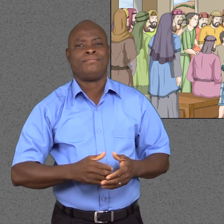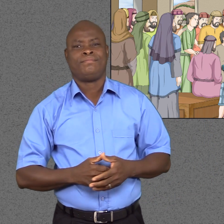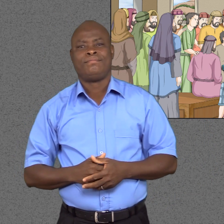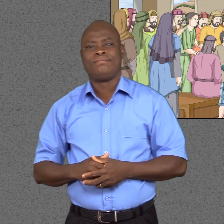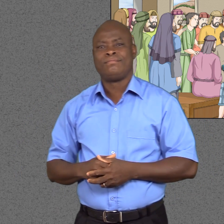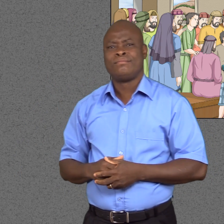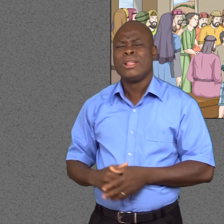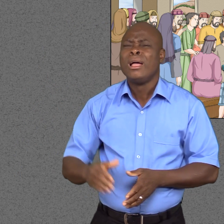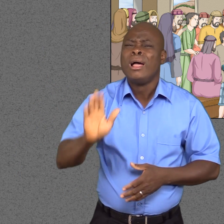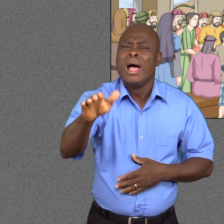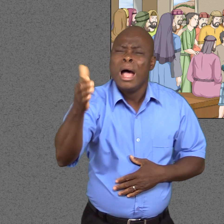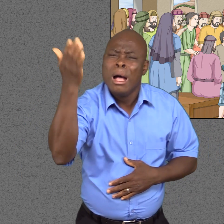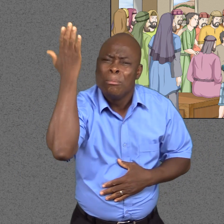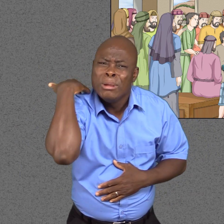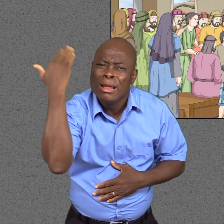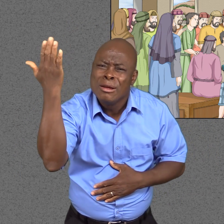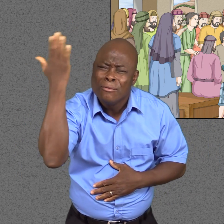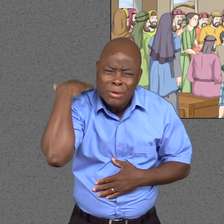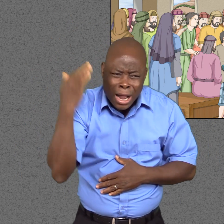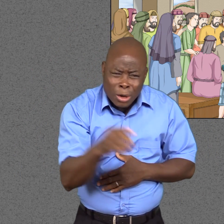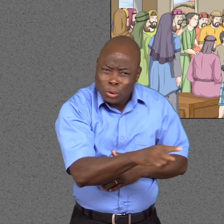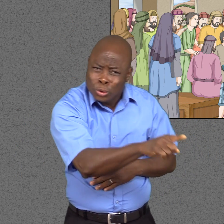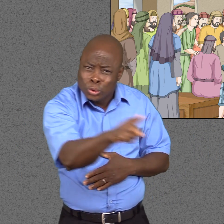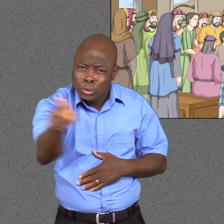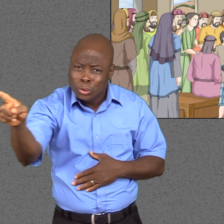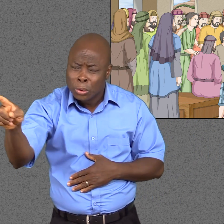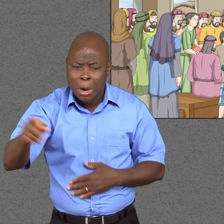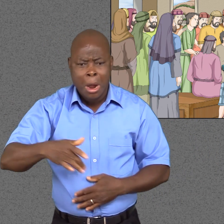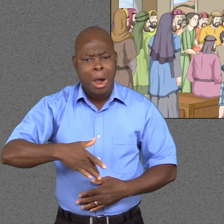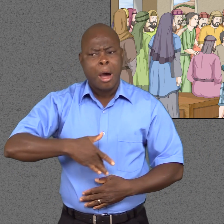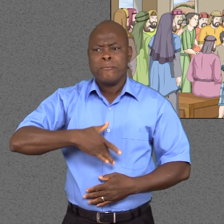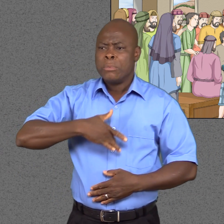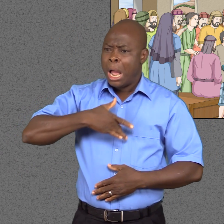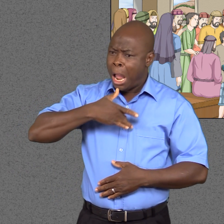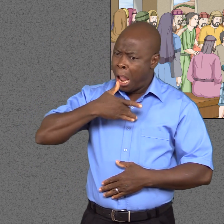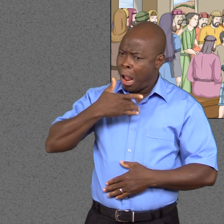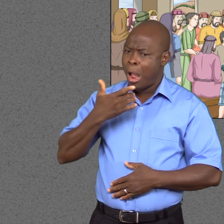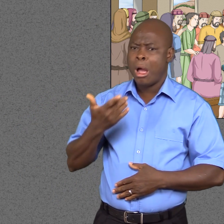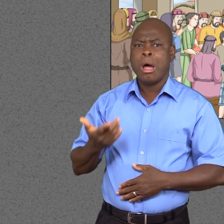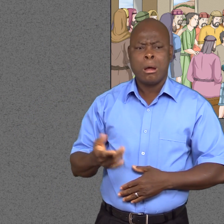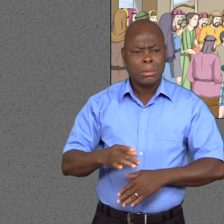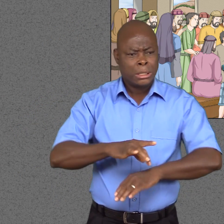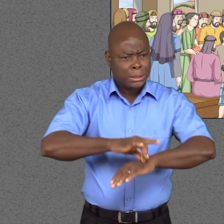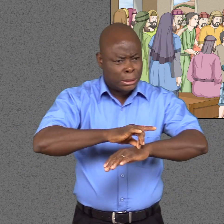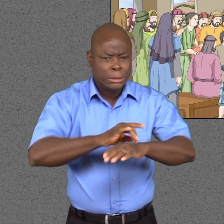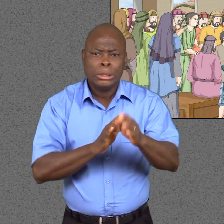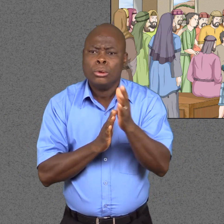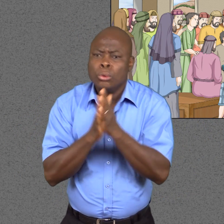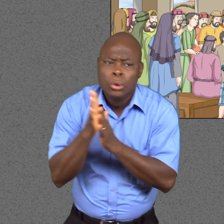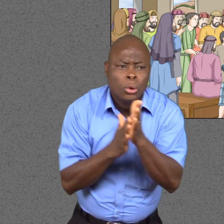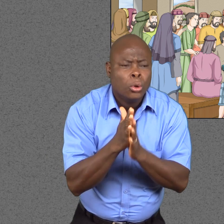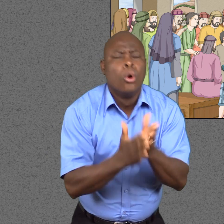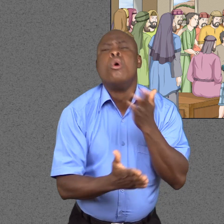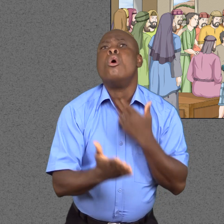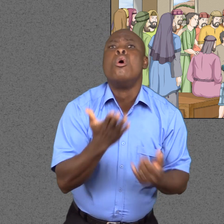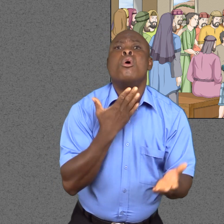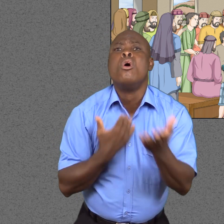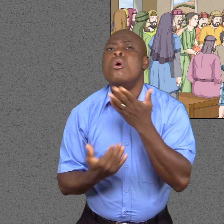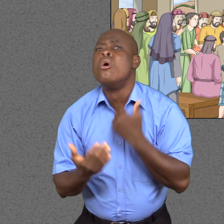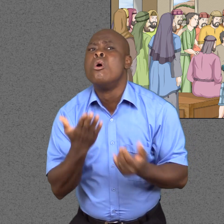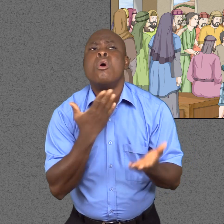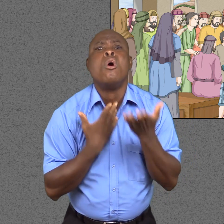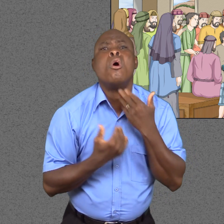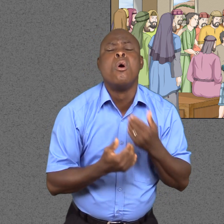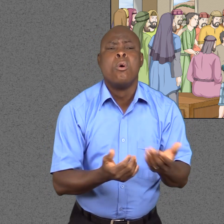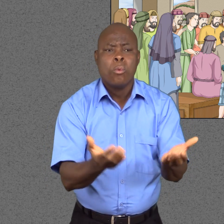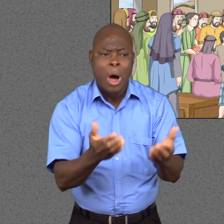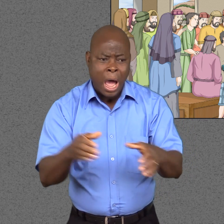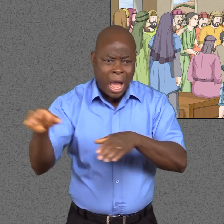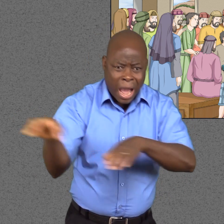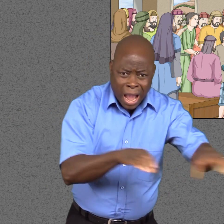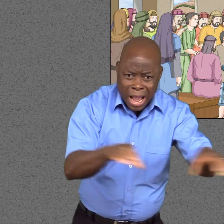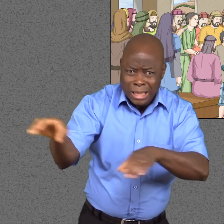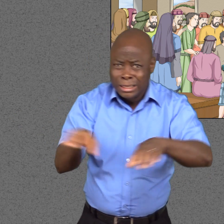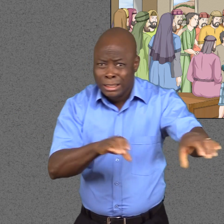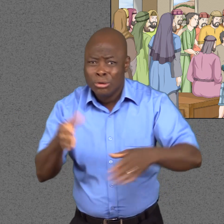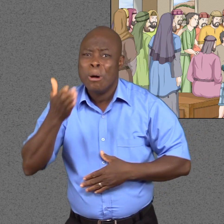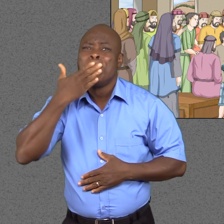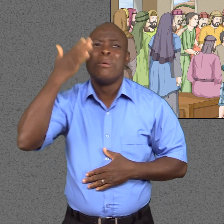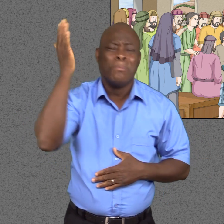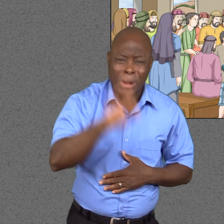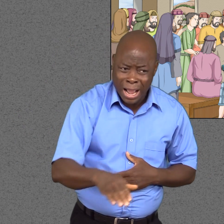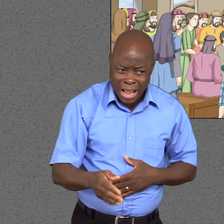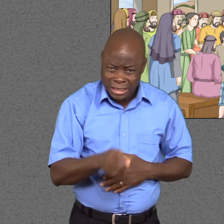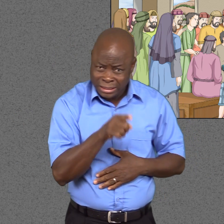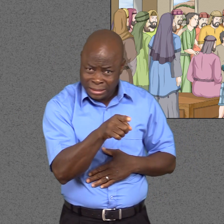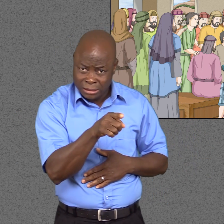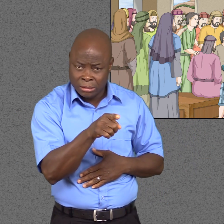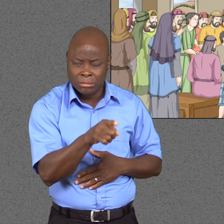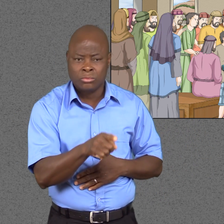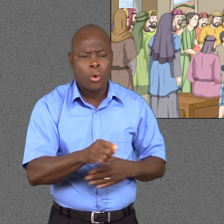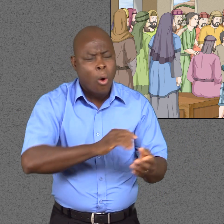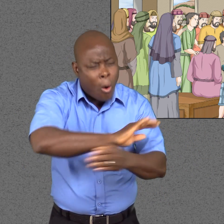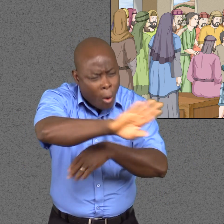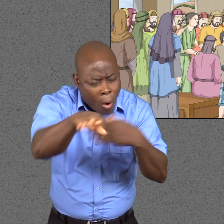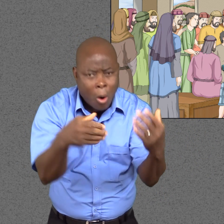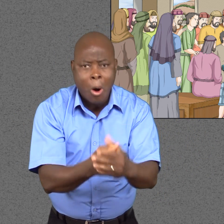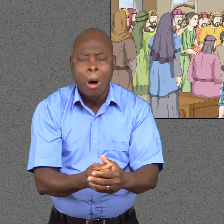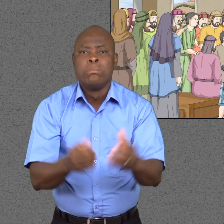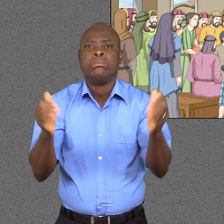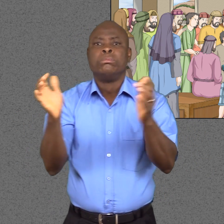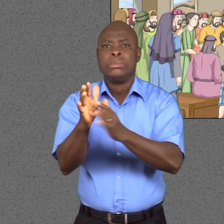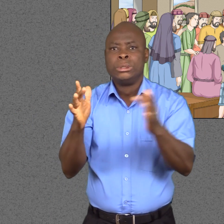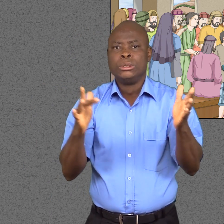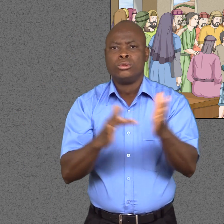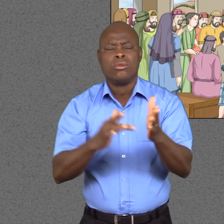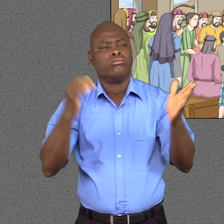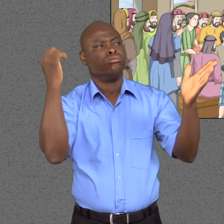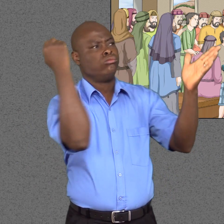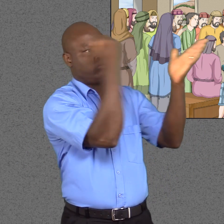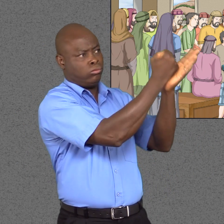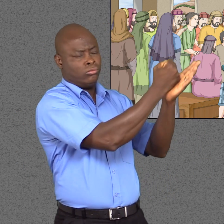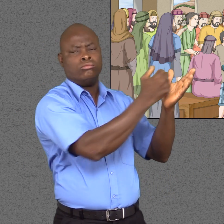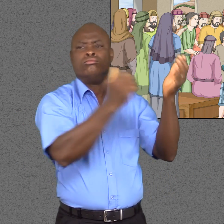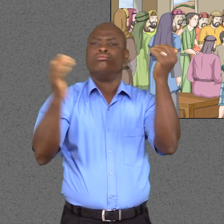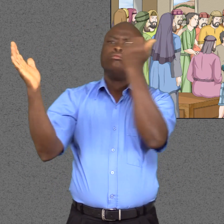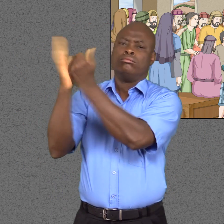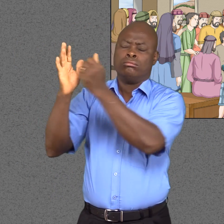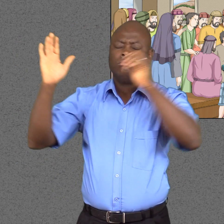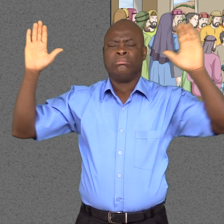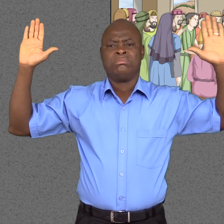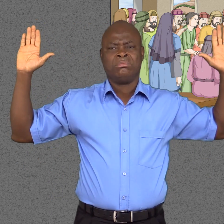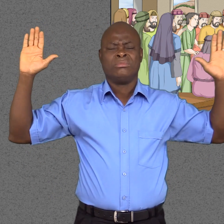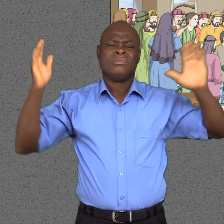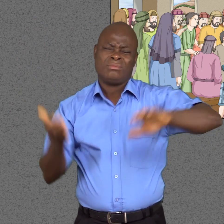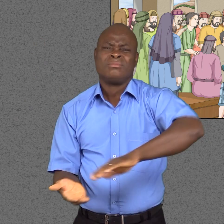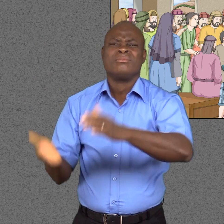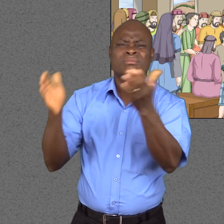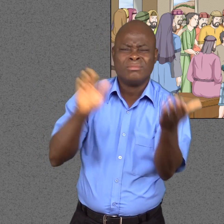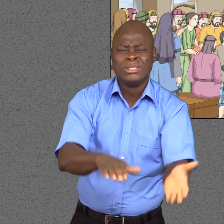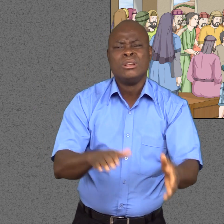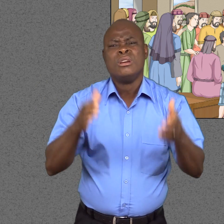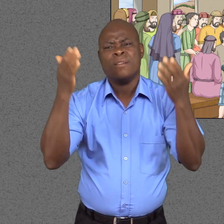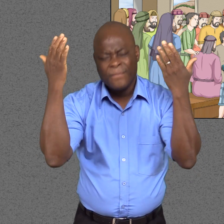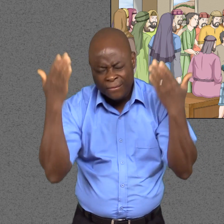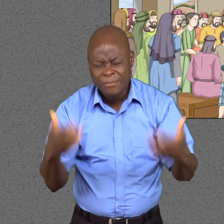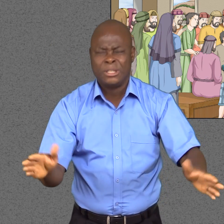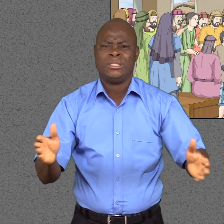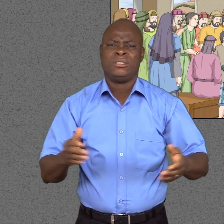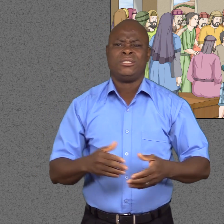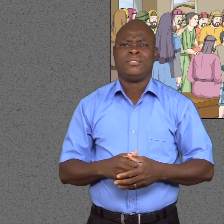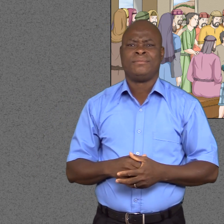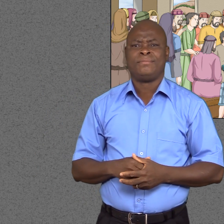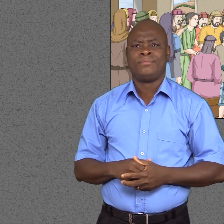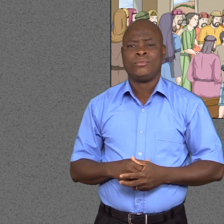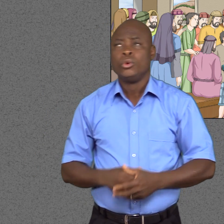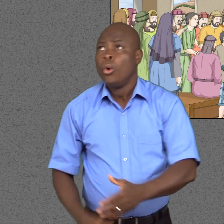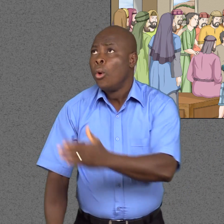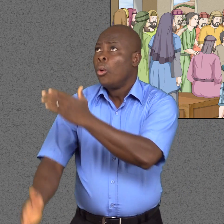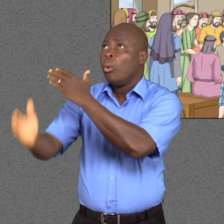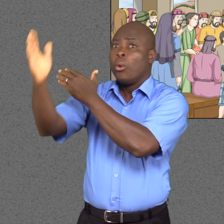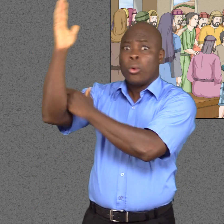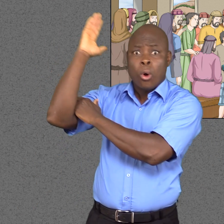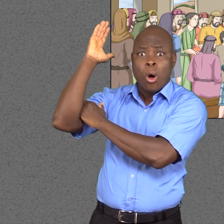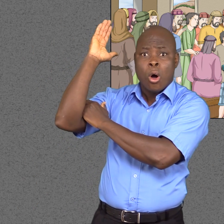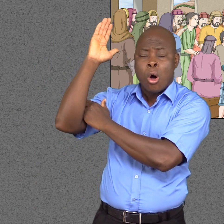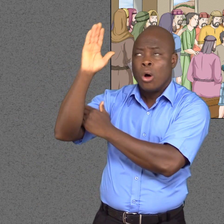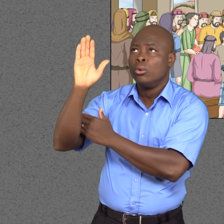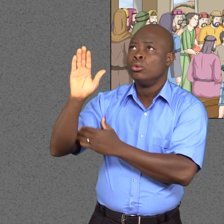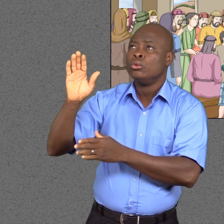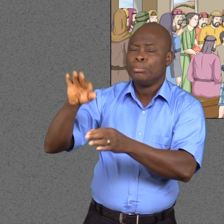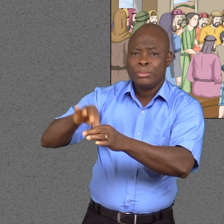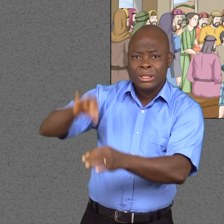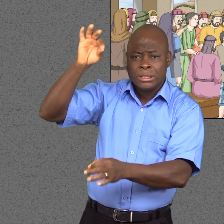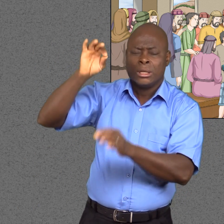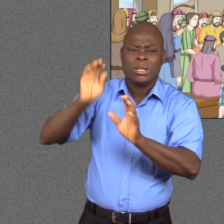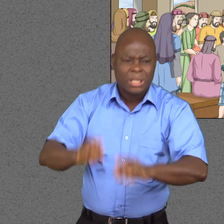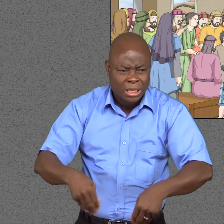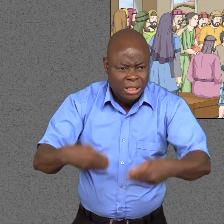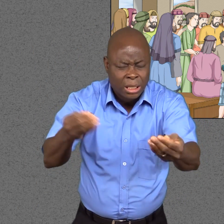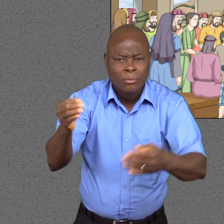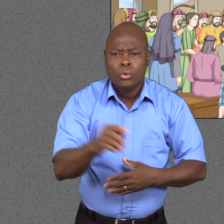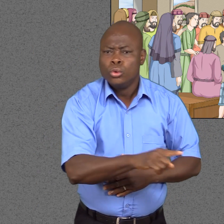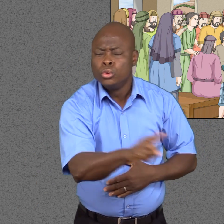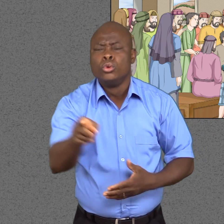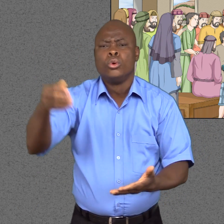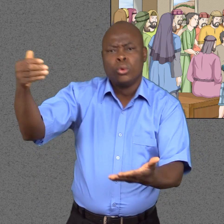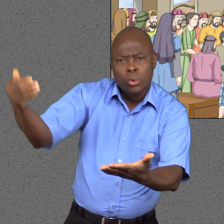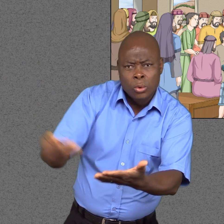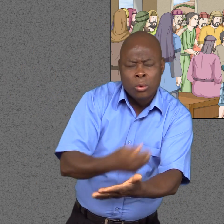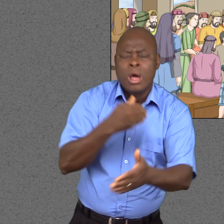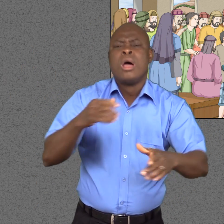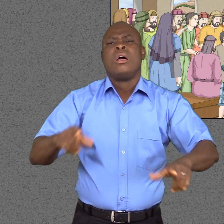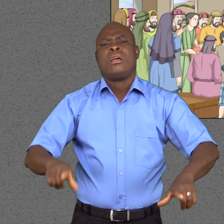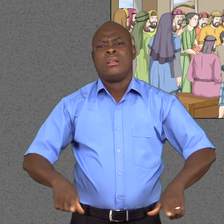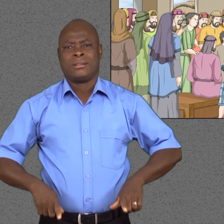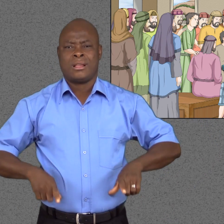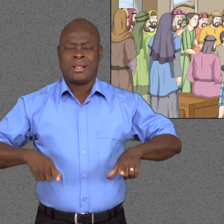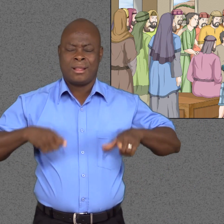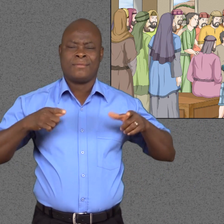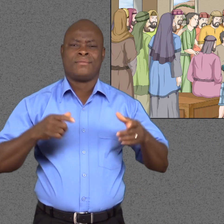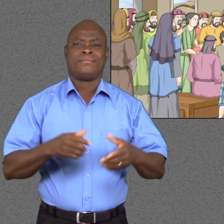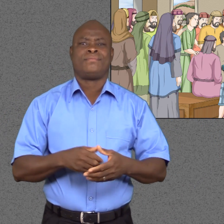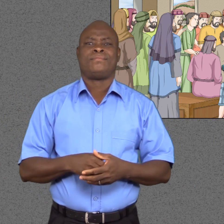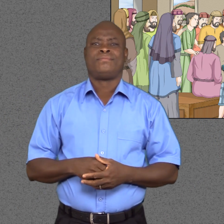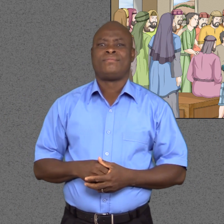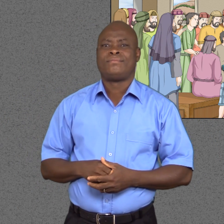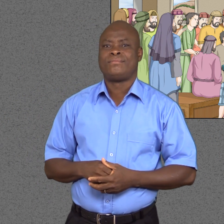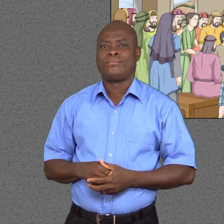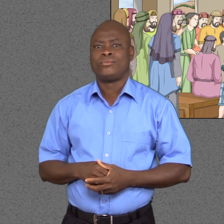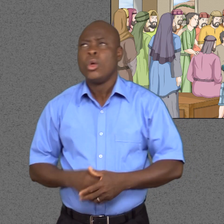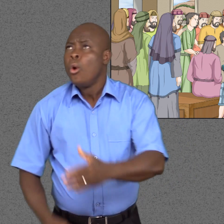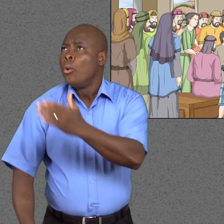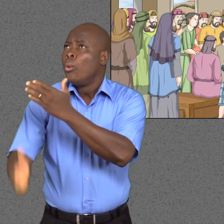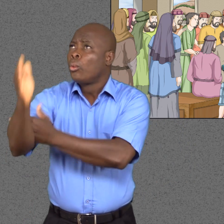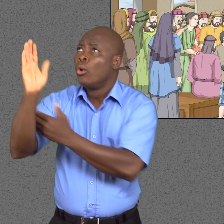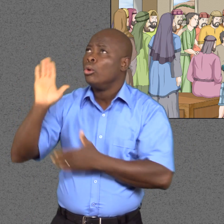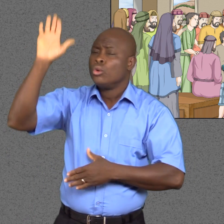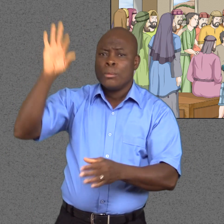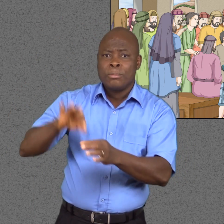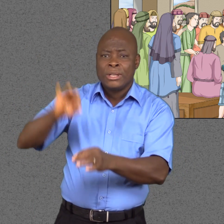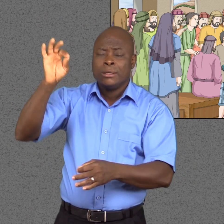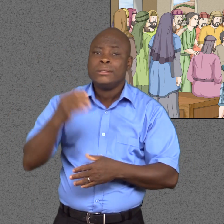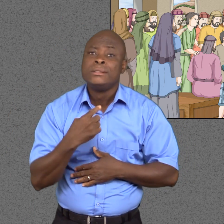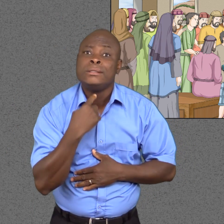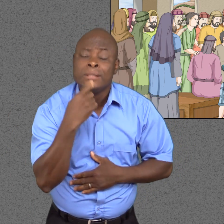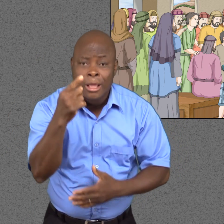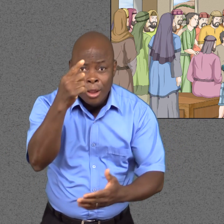Those who belong to Christ Jesus have crucified the flesh with its passions and desires.